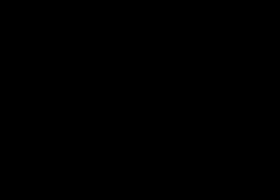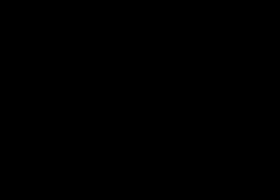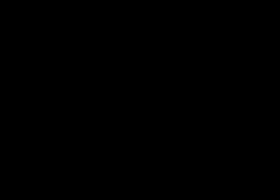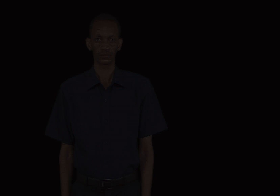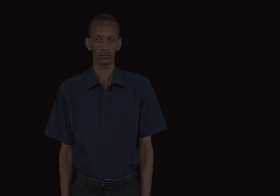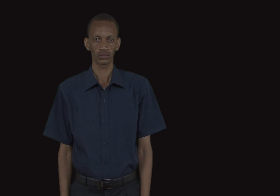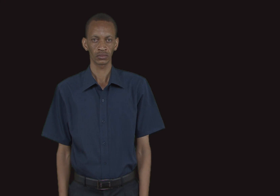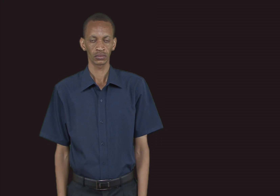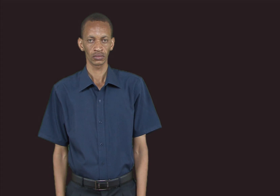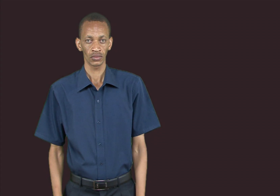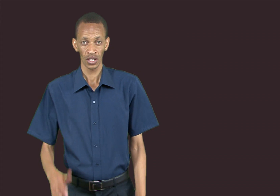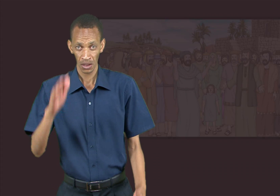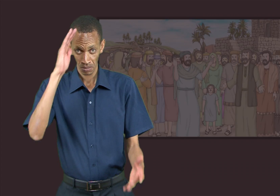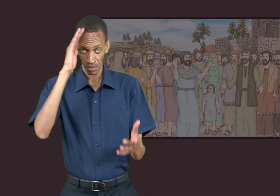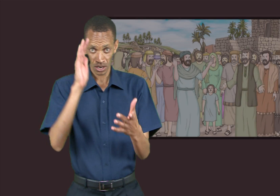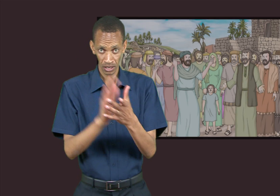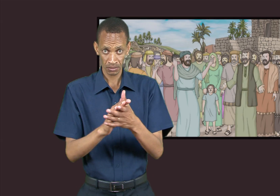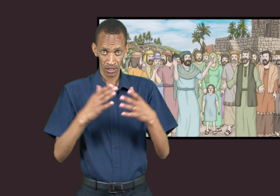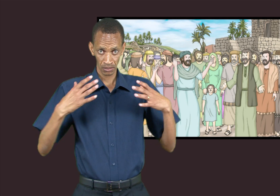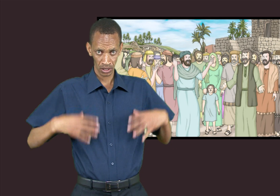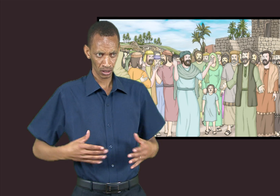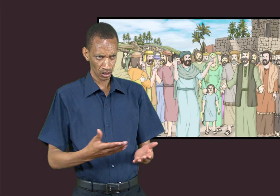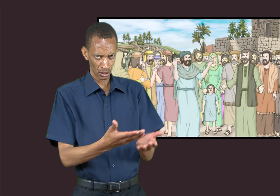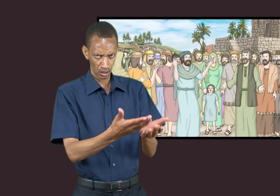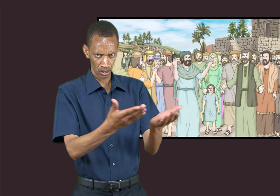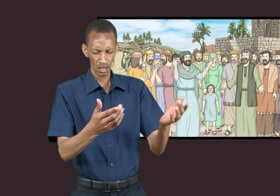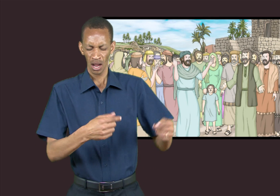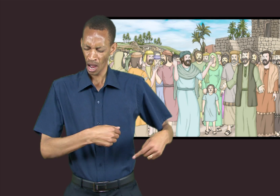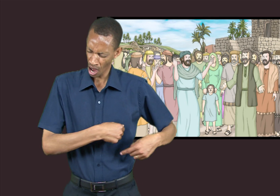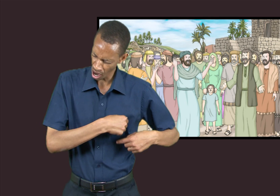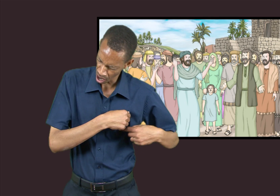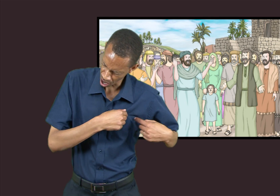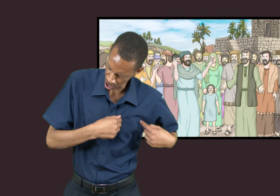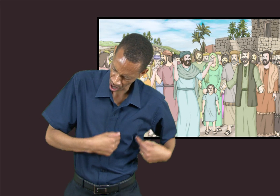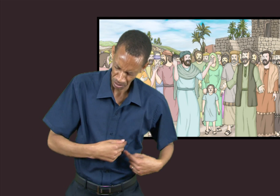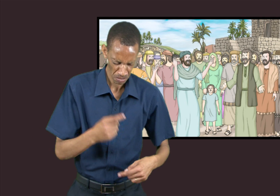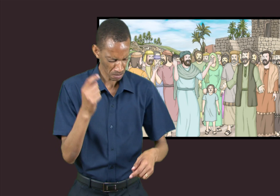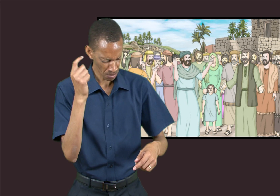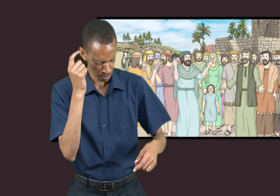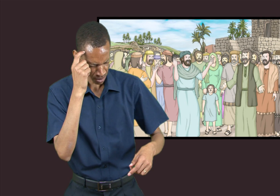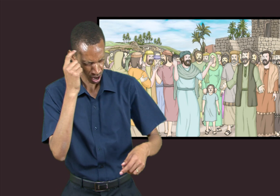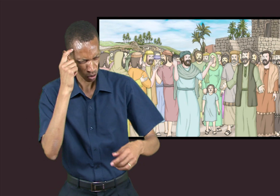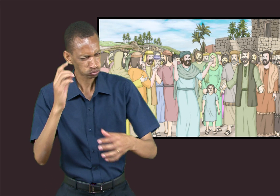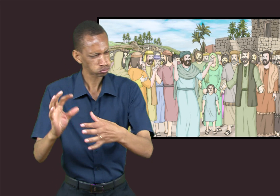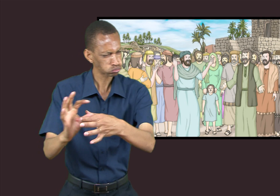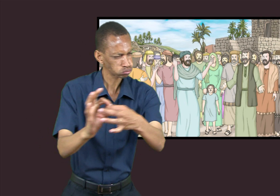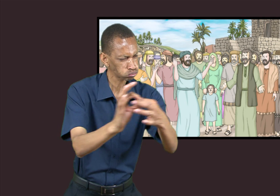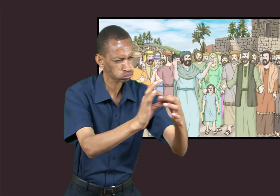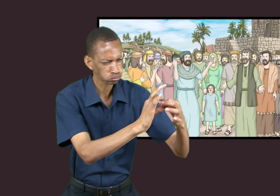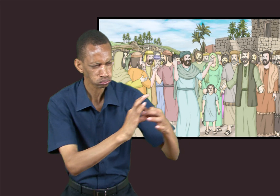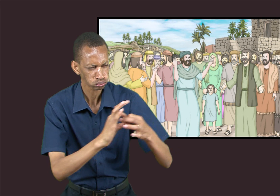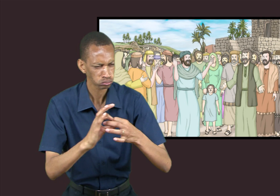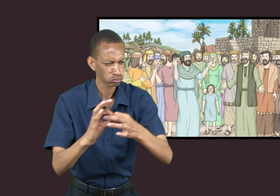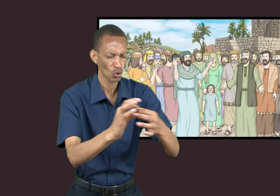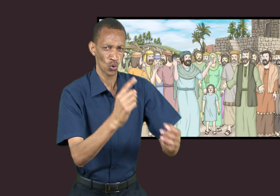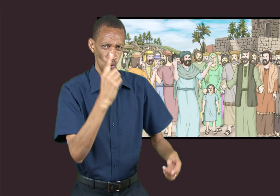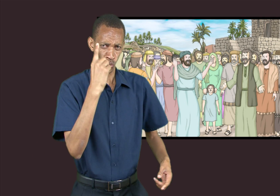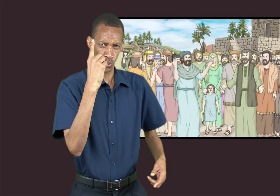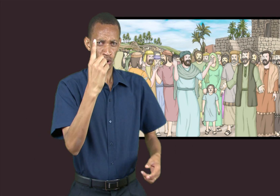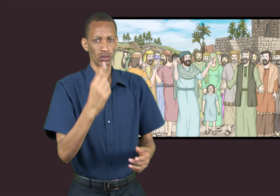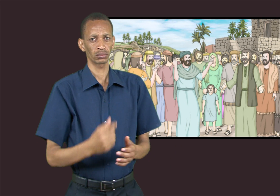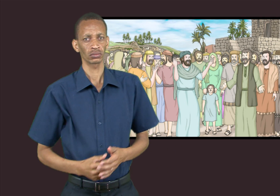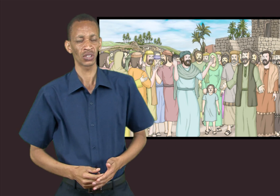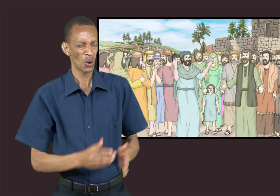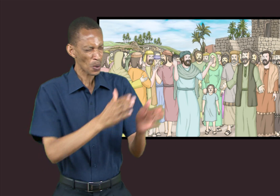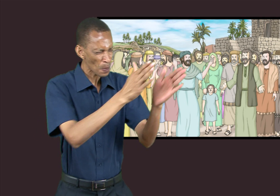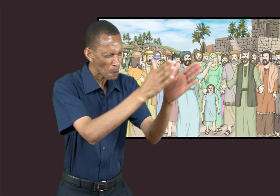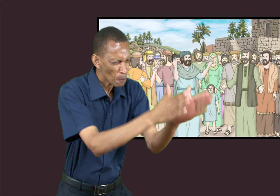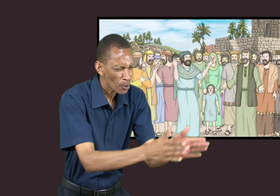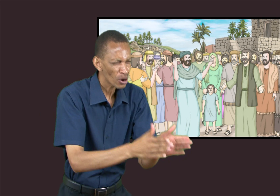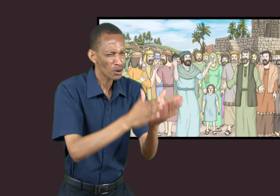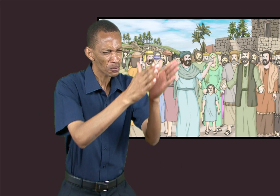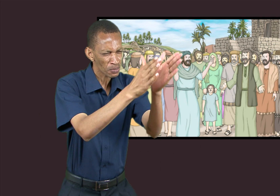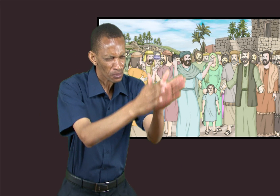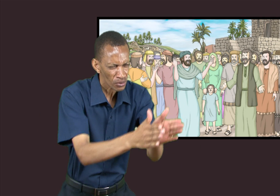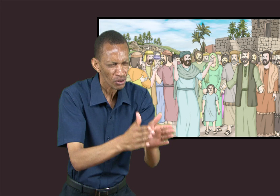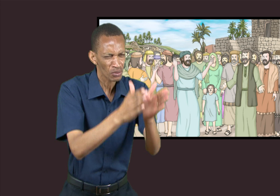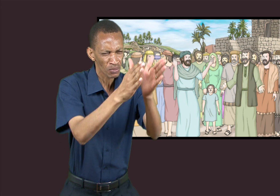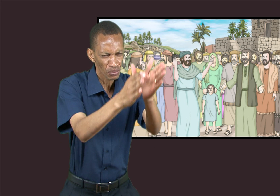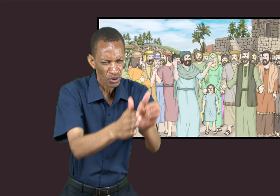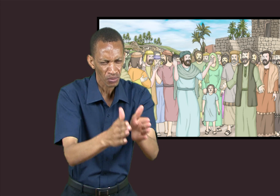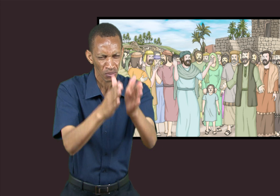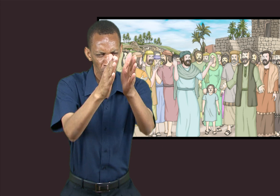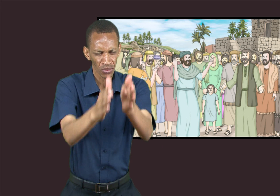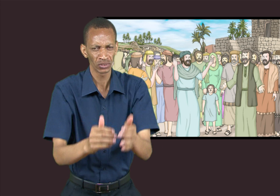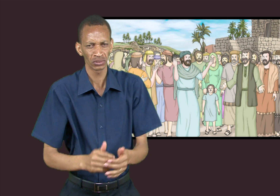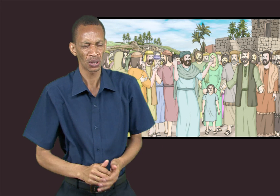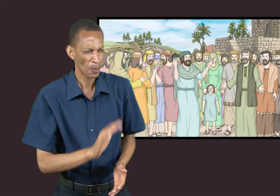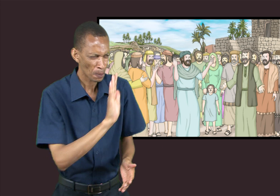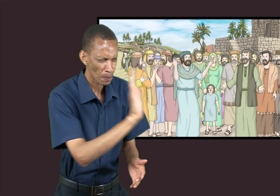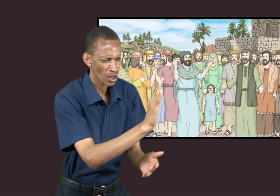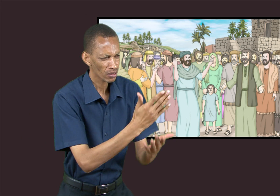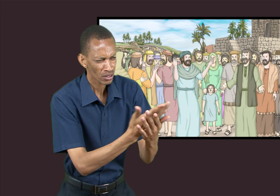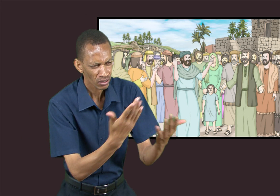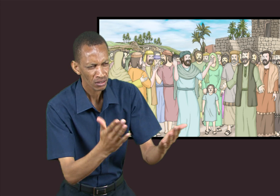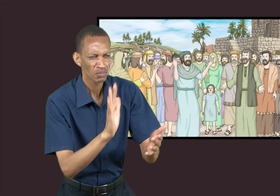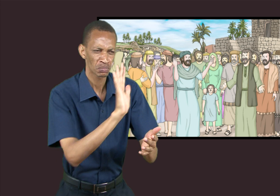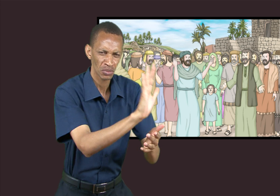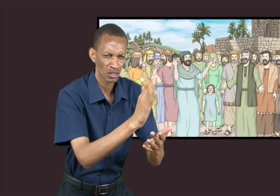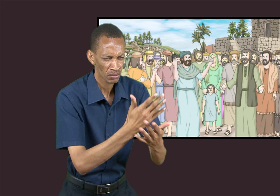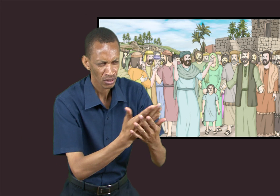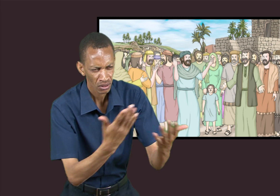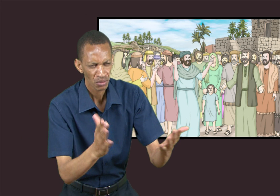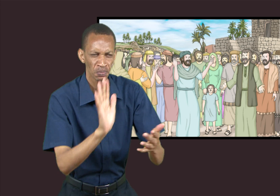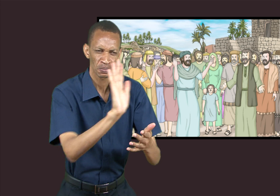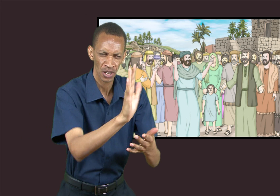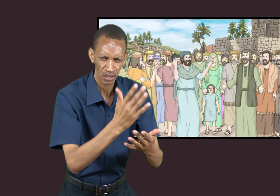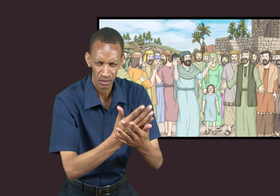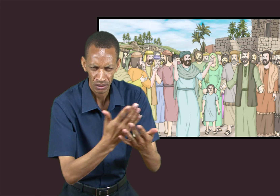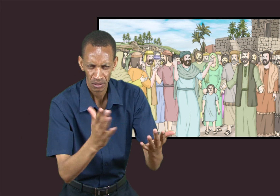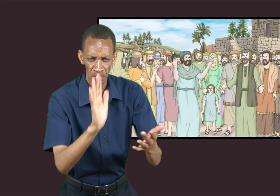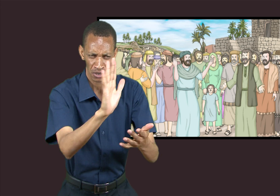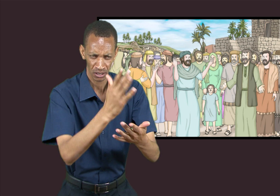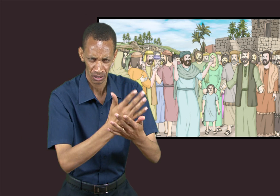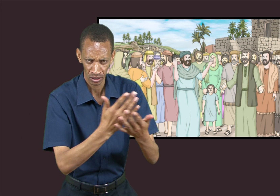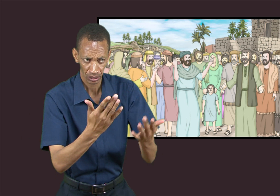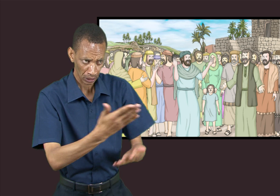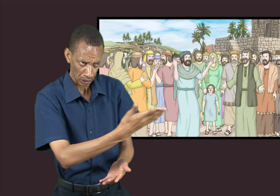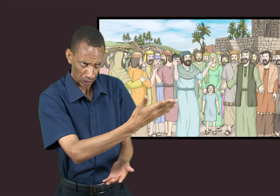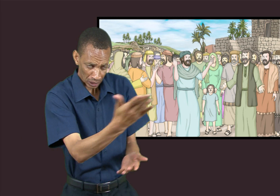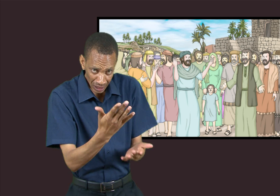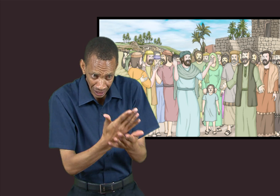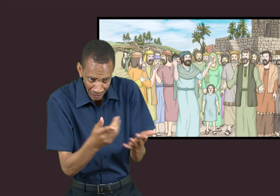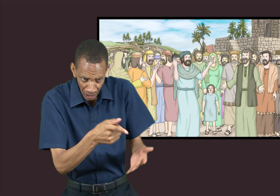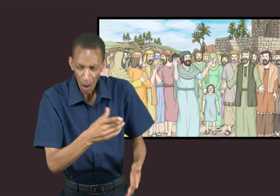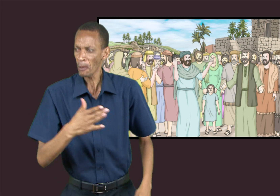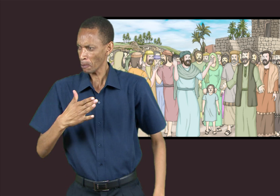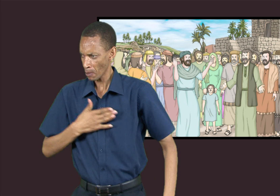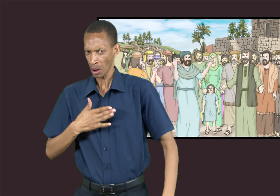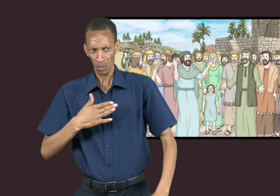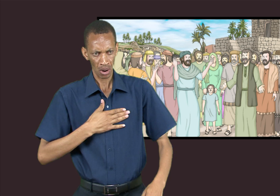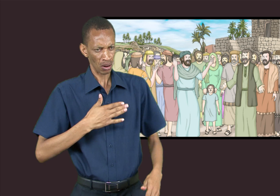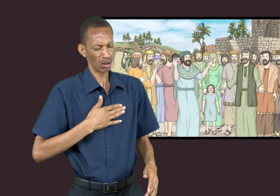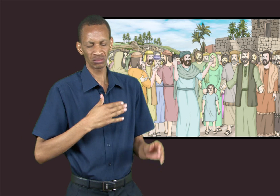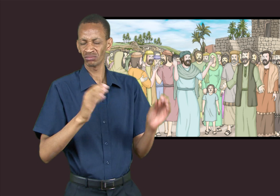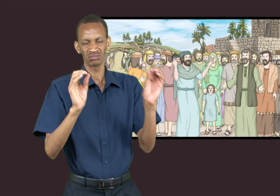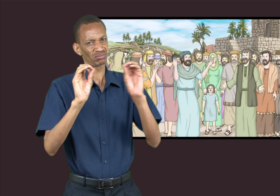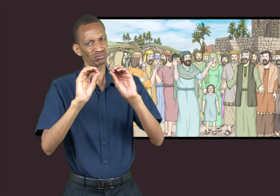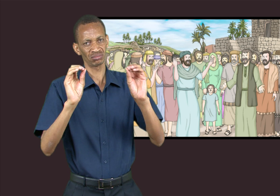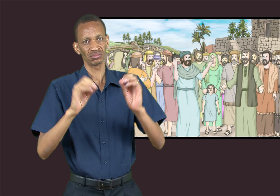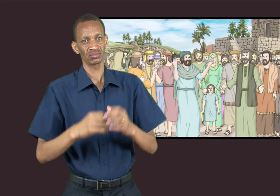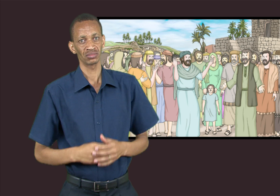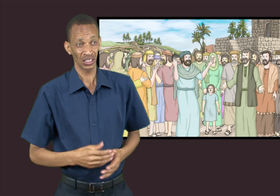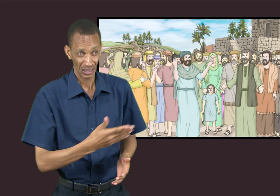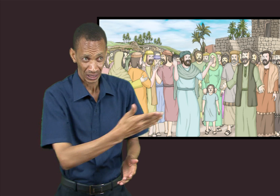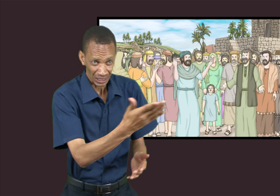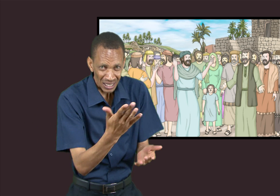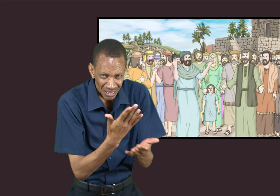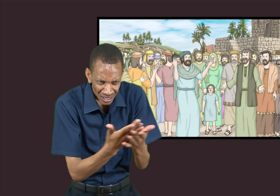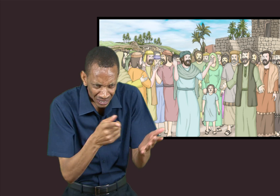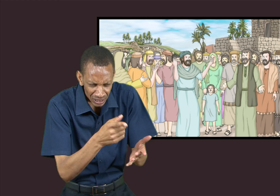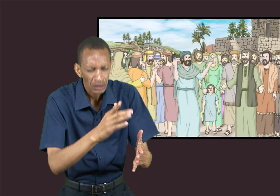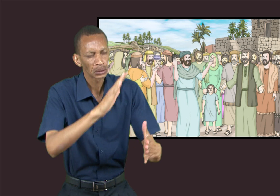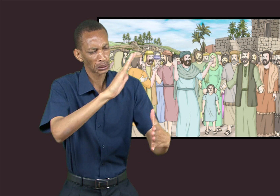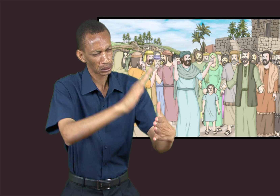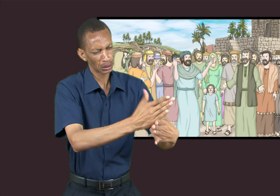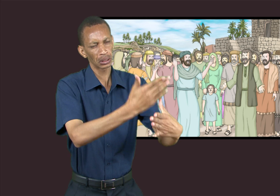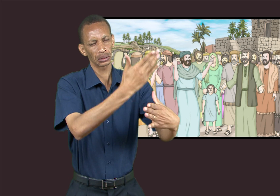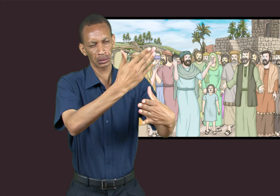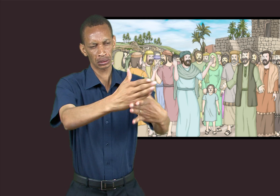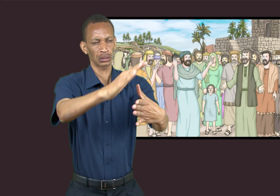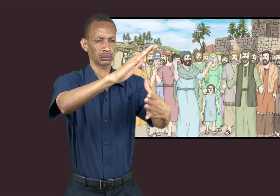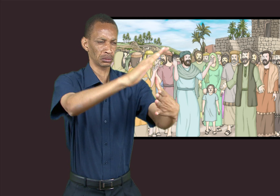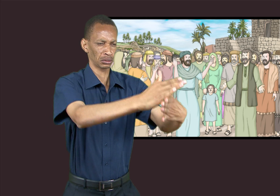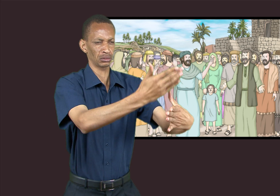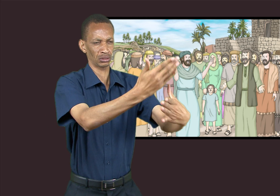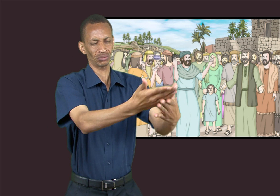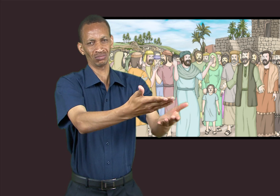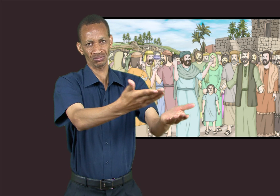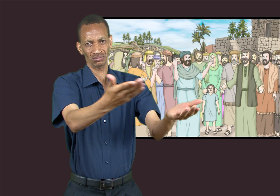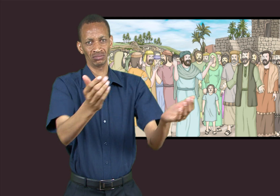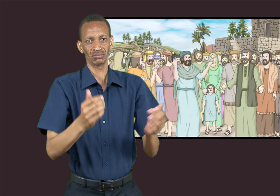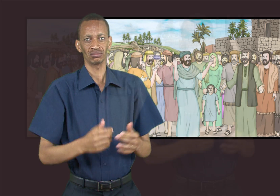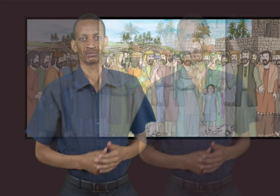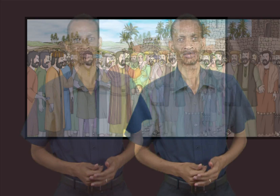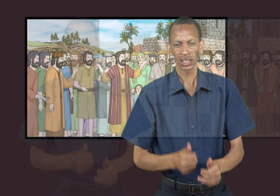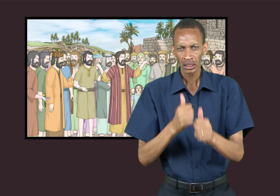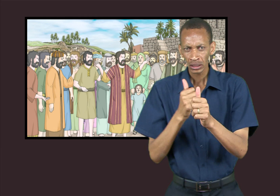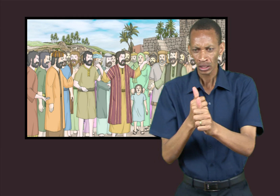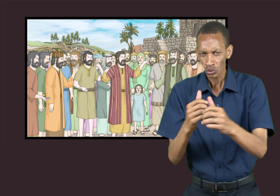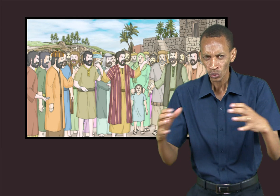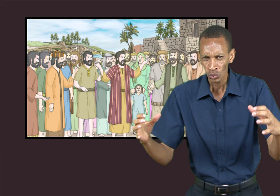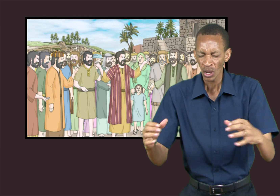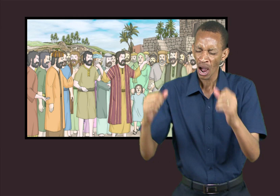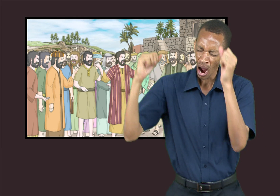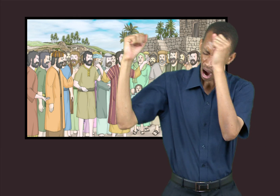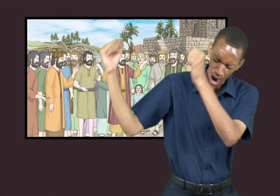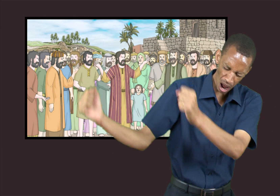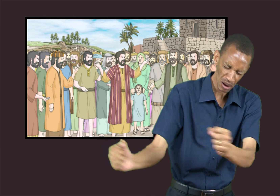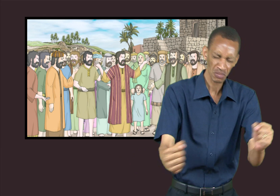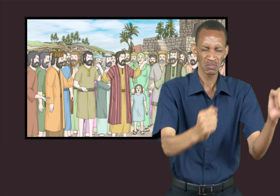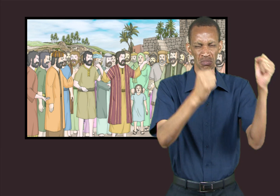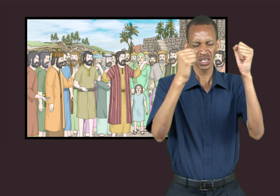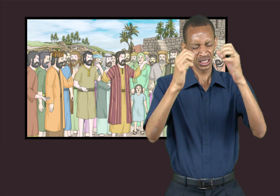The multitude of believers was one in heart and soul. No one claimed that any of his possessions was his own, but they shared everything they owned.